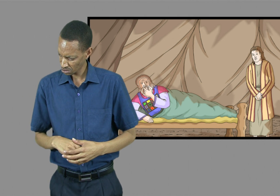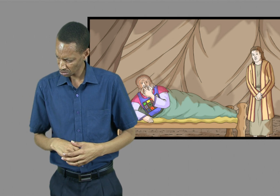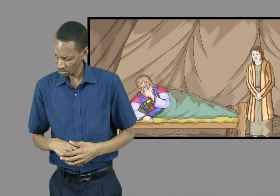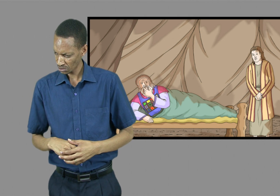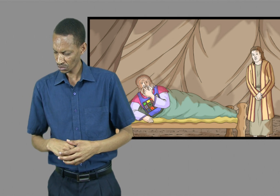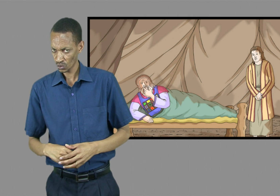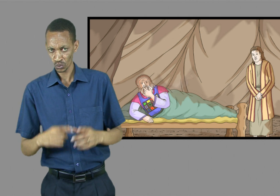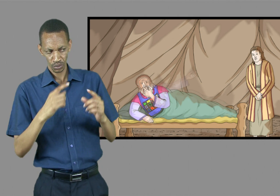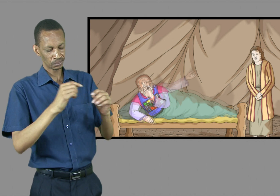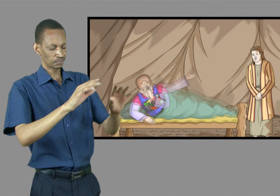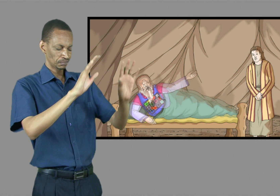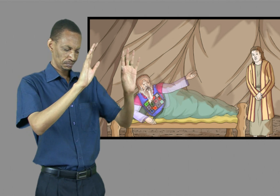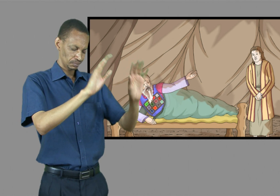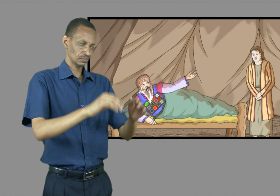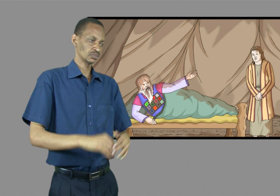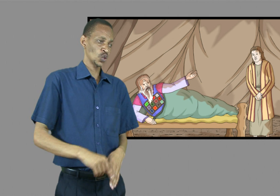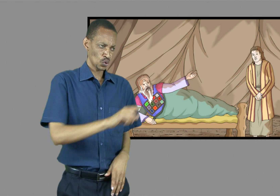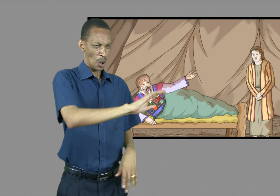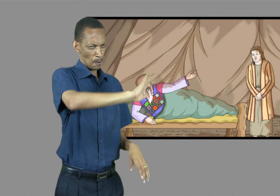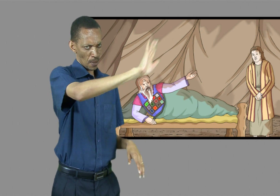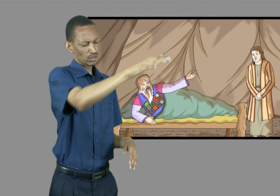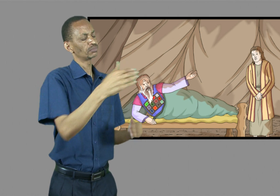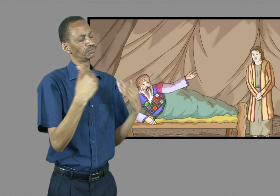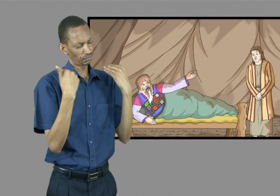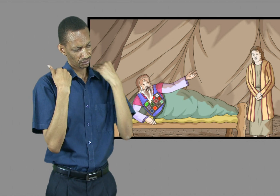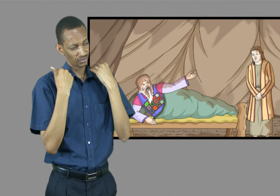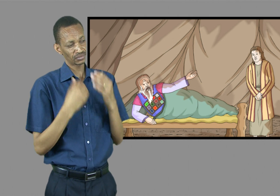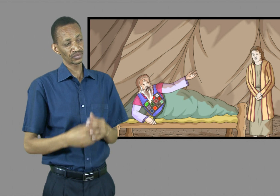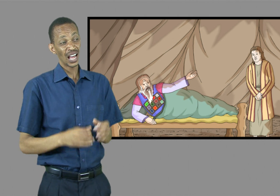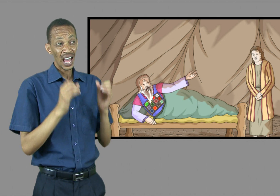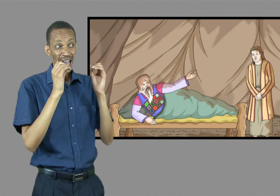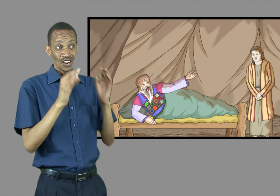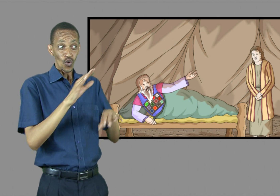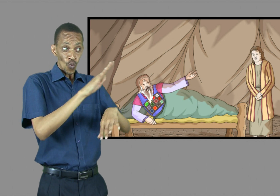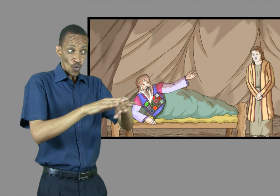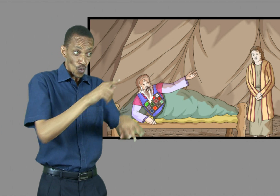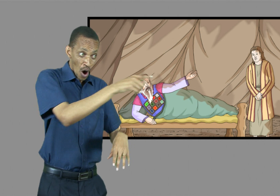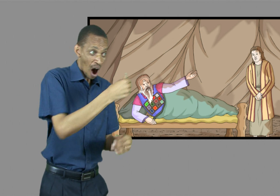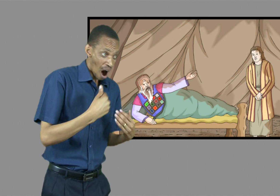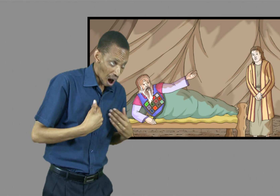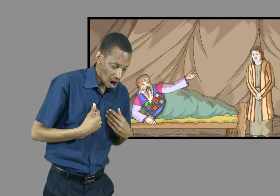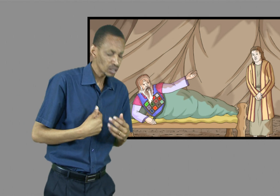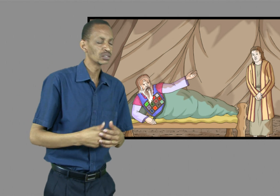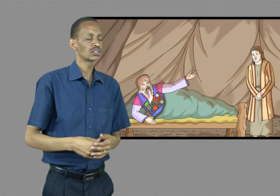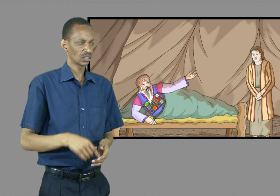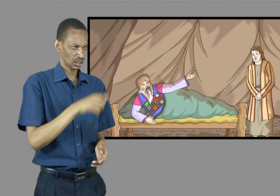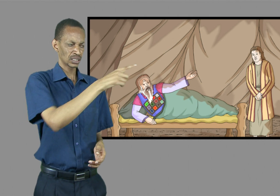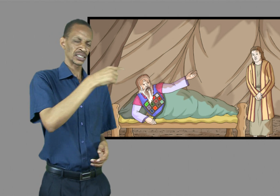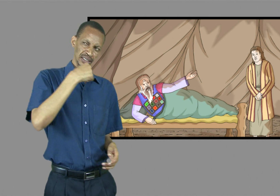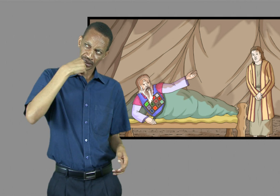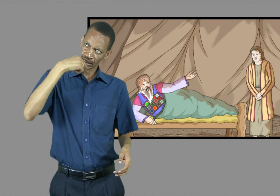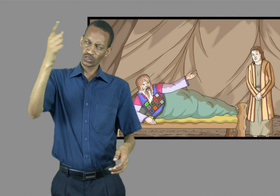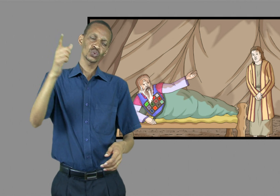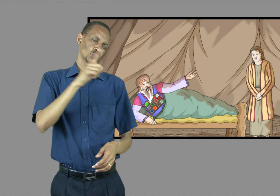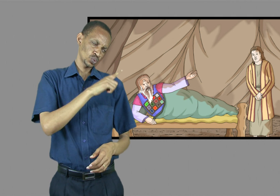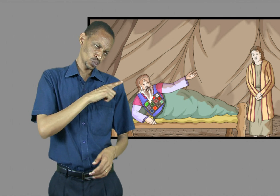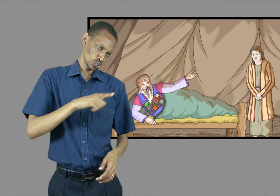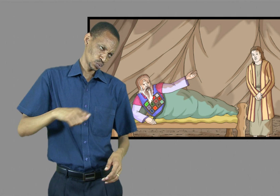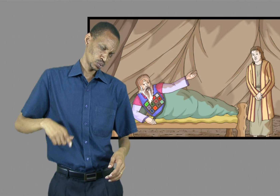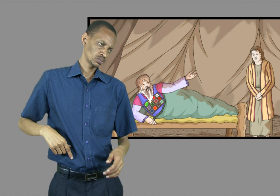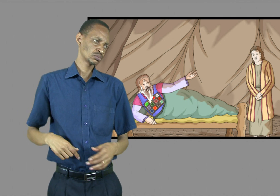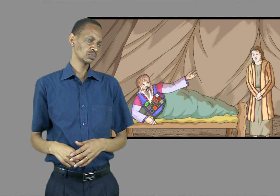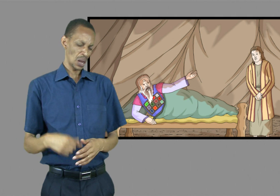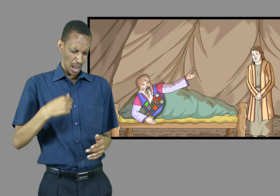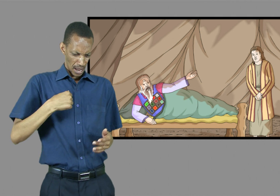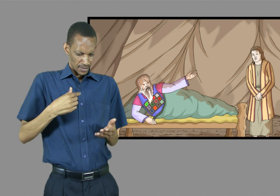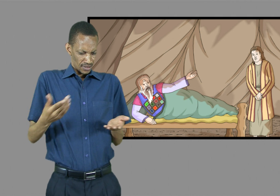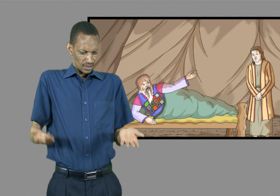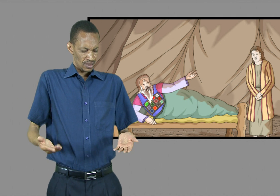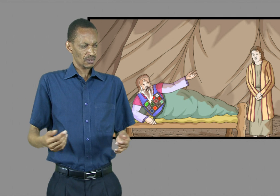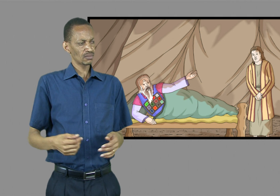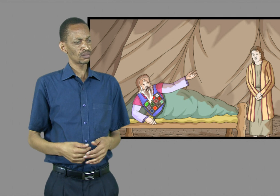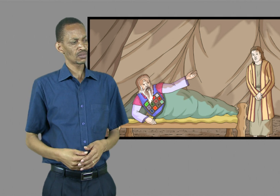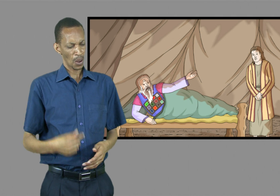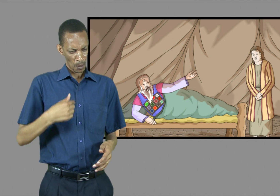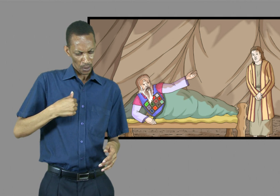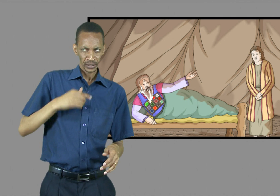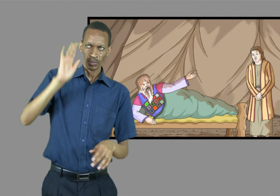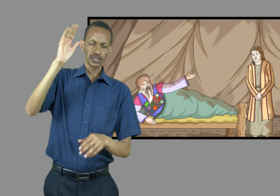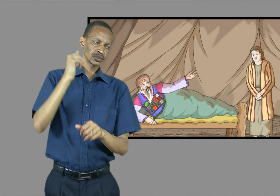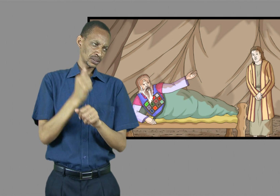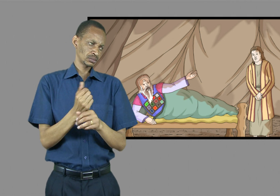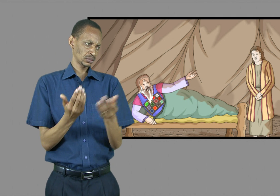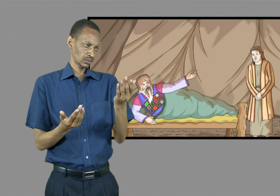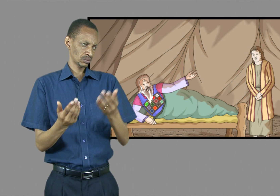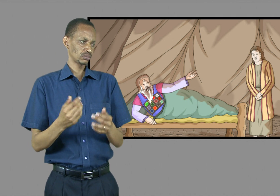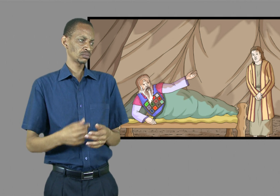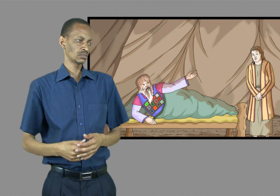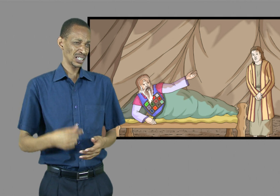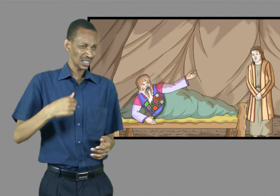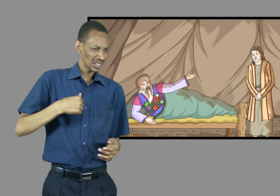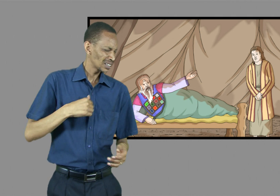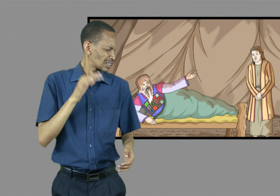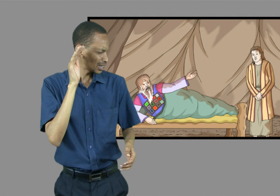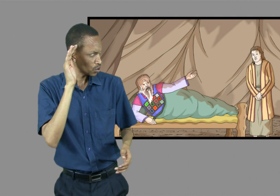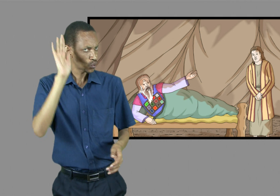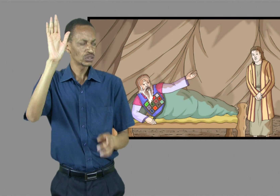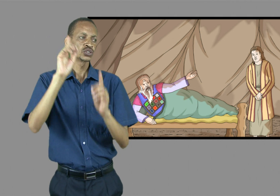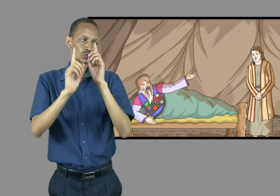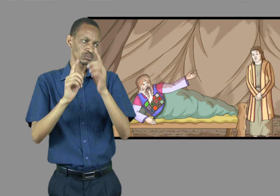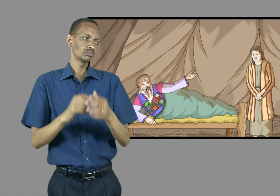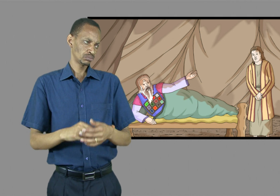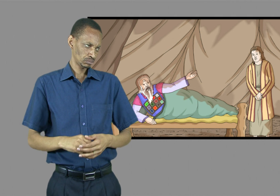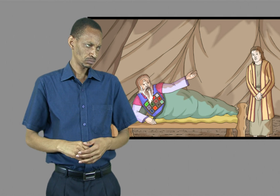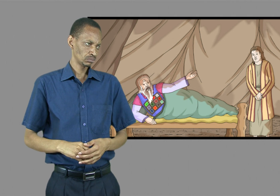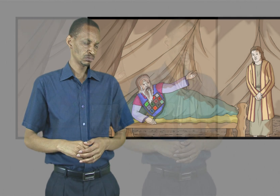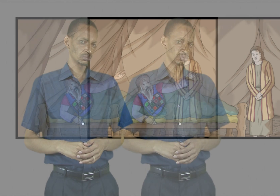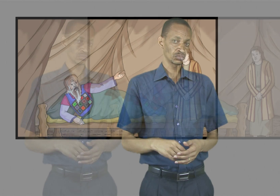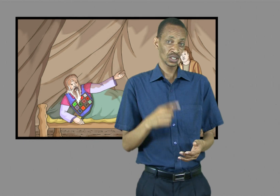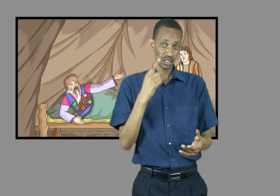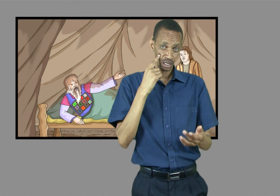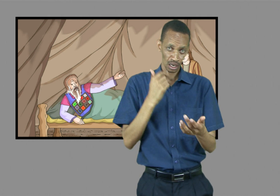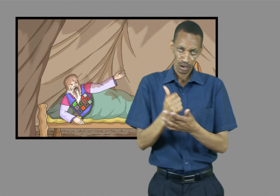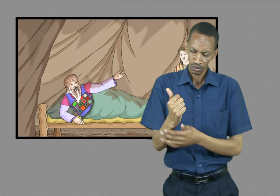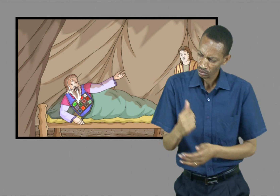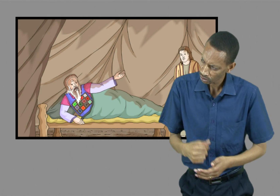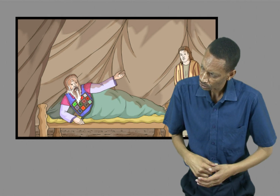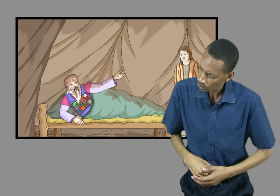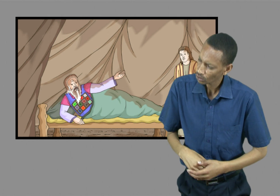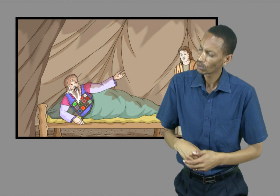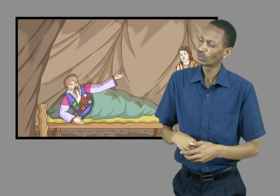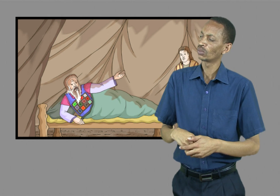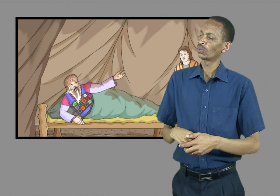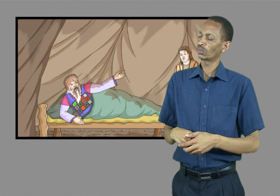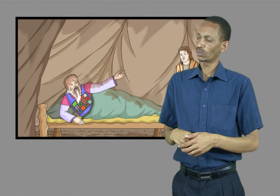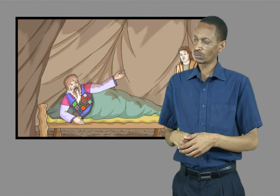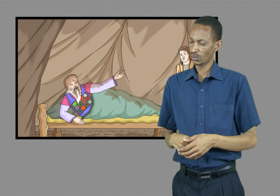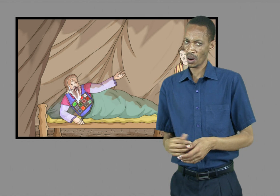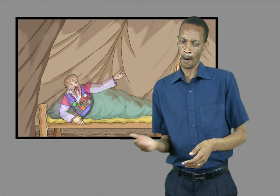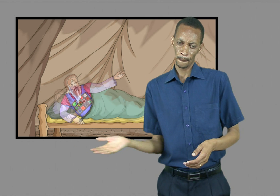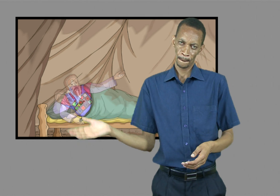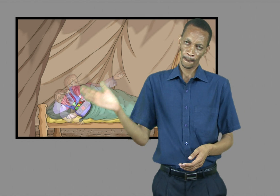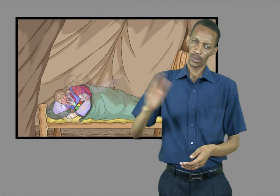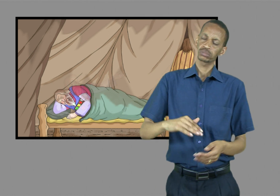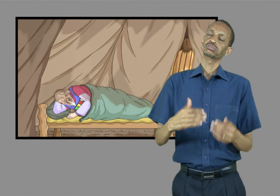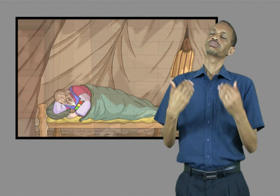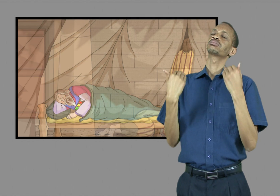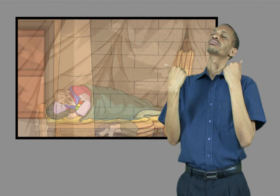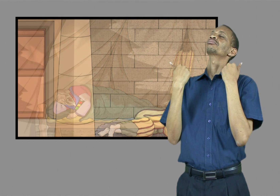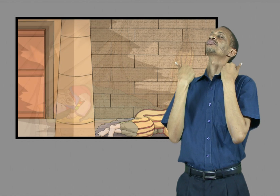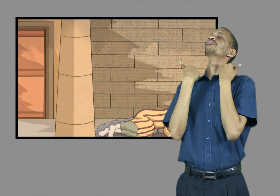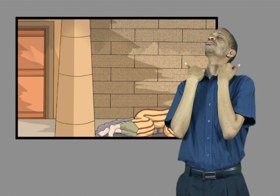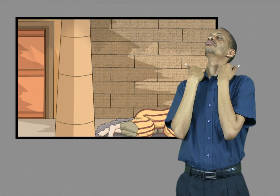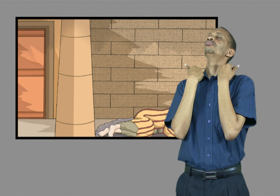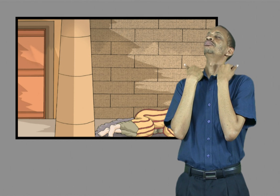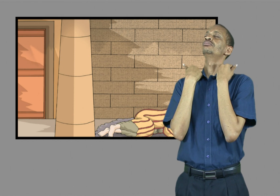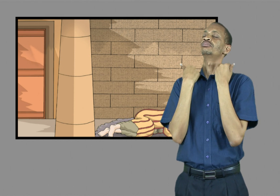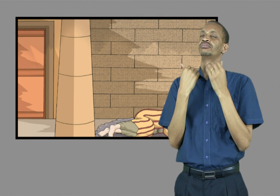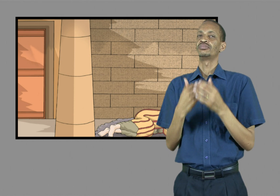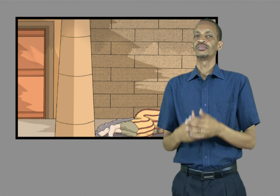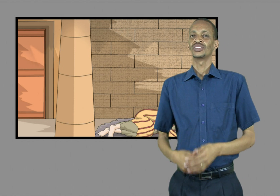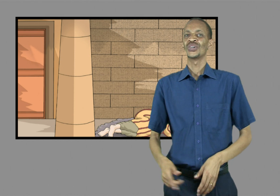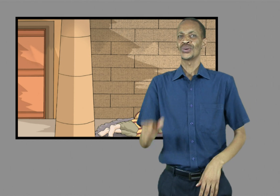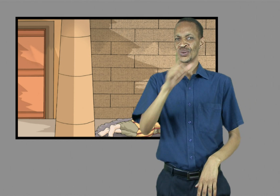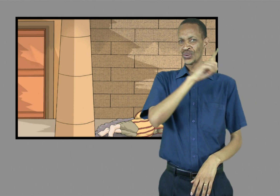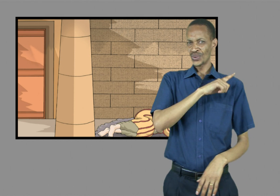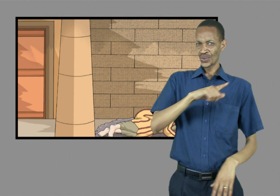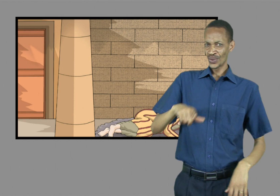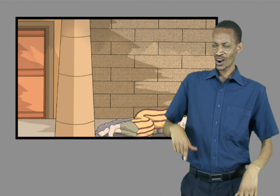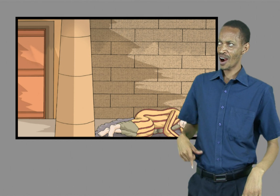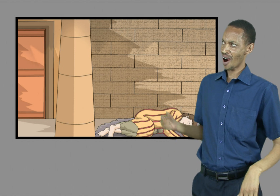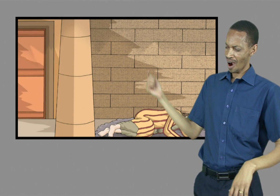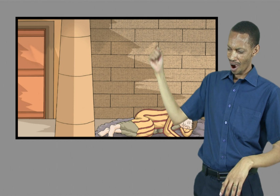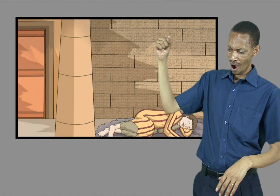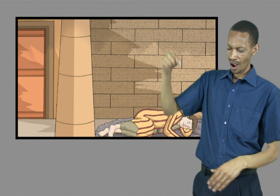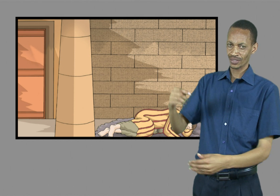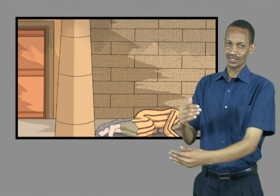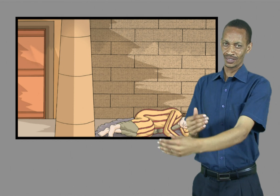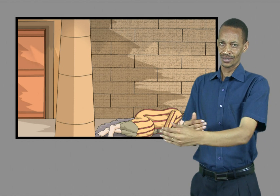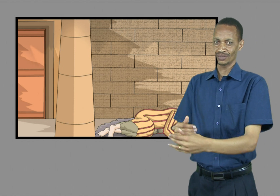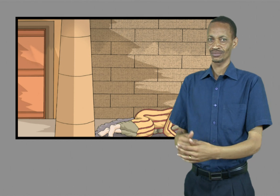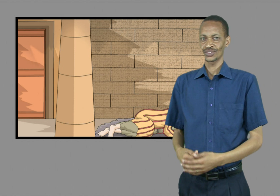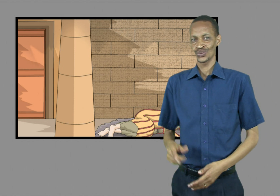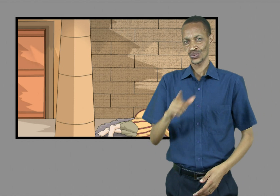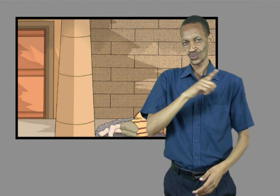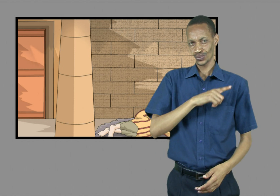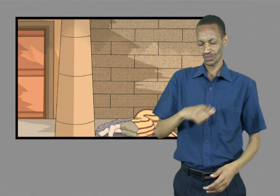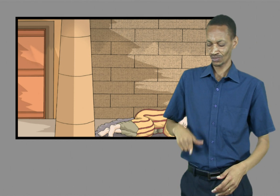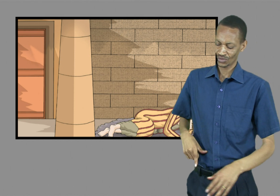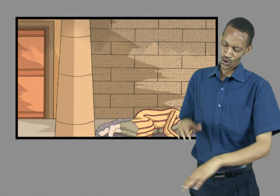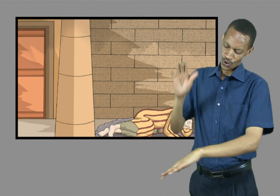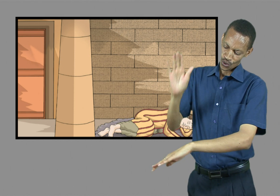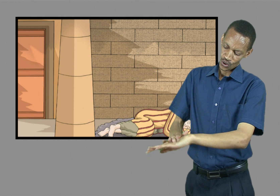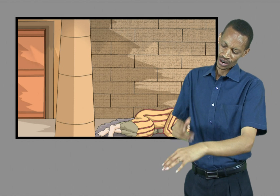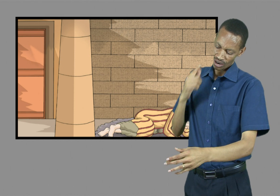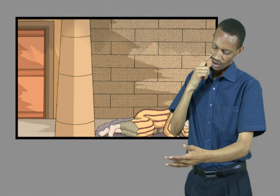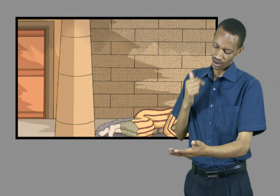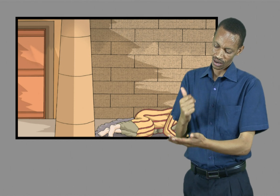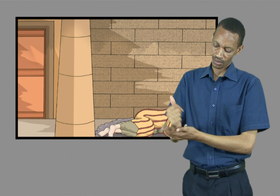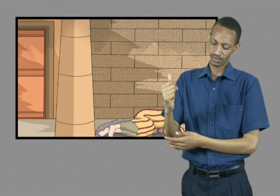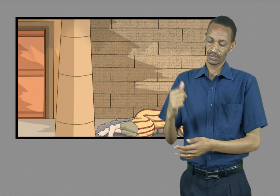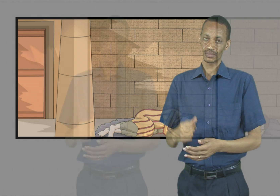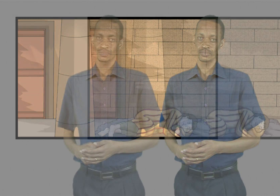“Go and lie down,” he said to Samuel, “and if He calls you, say, ‘Speak, LORD, for Your servant is listening.’” So Samuel went and lay down in his place.